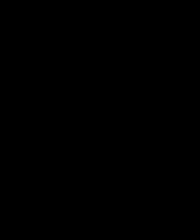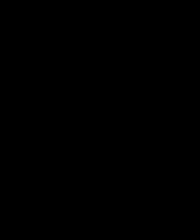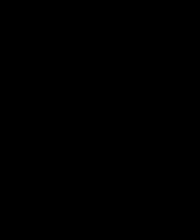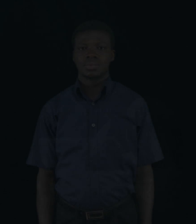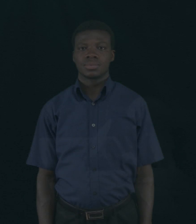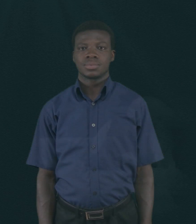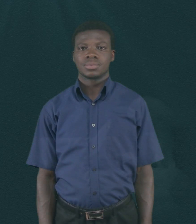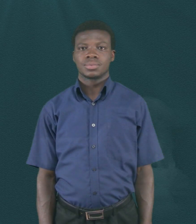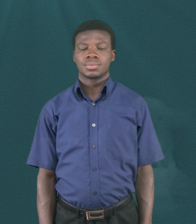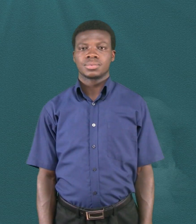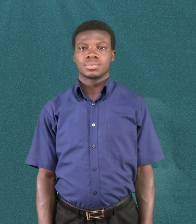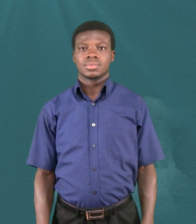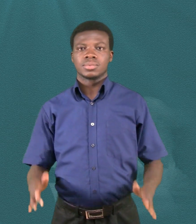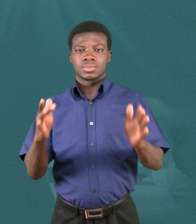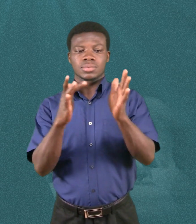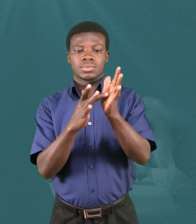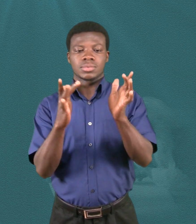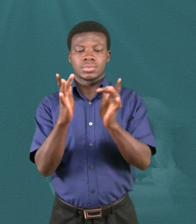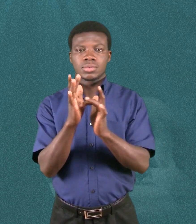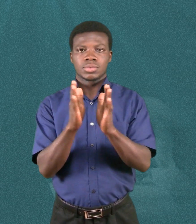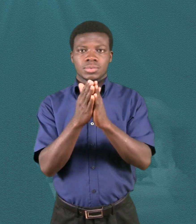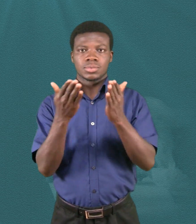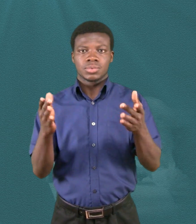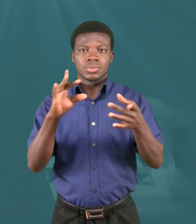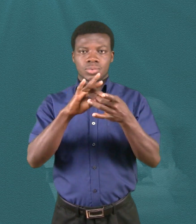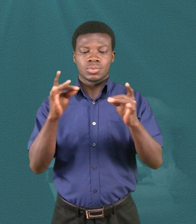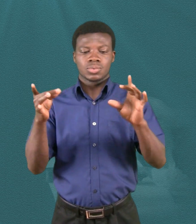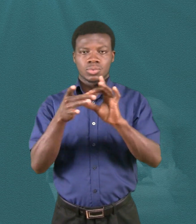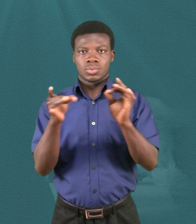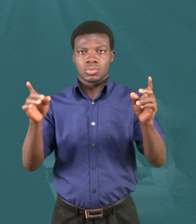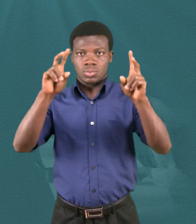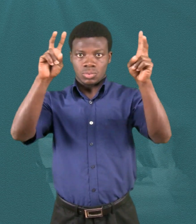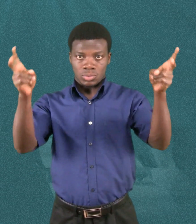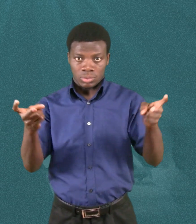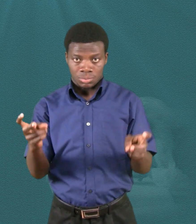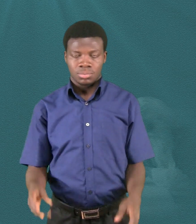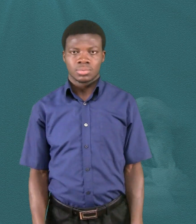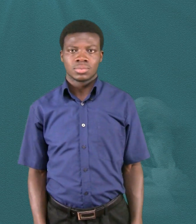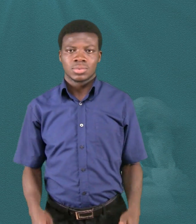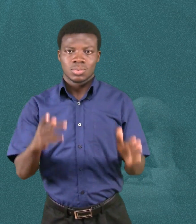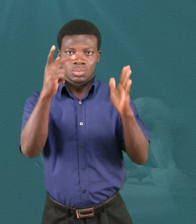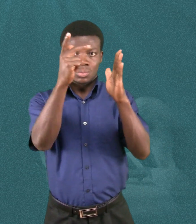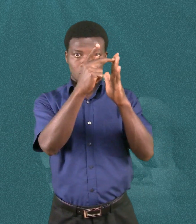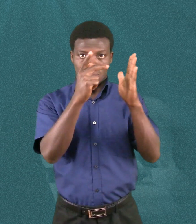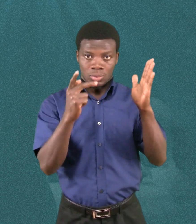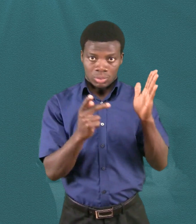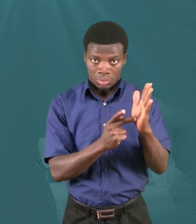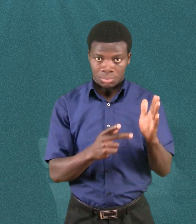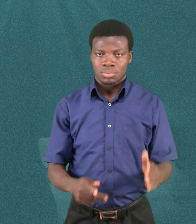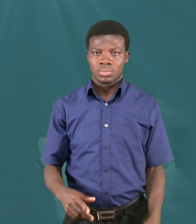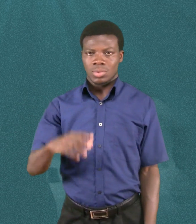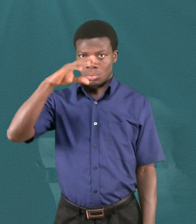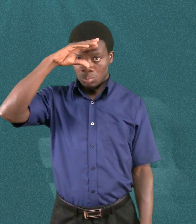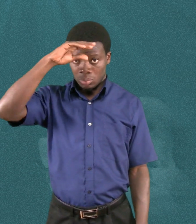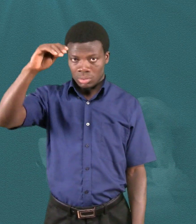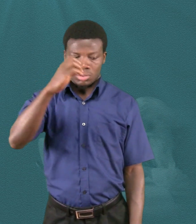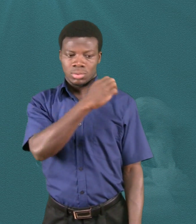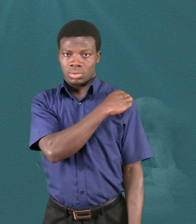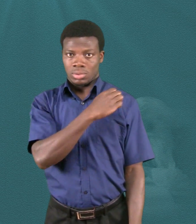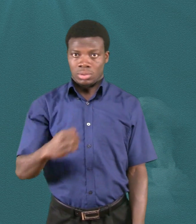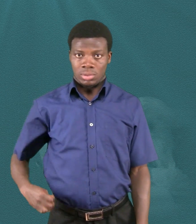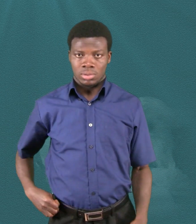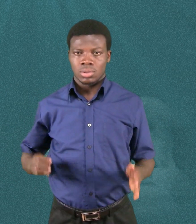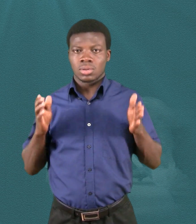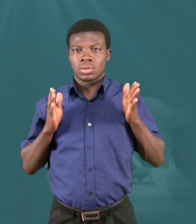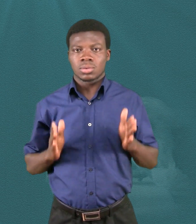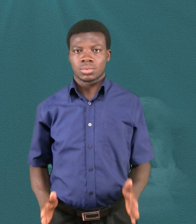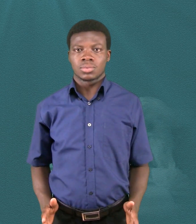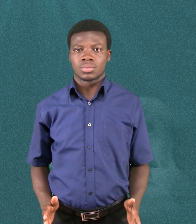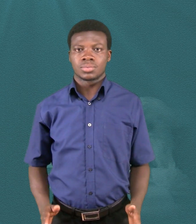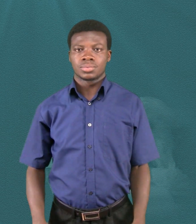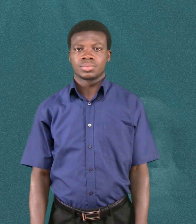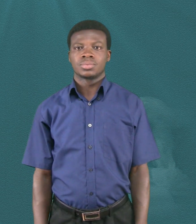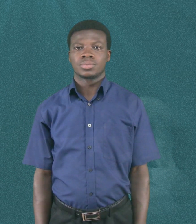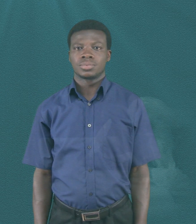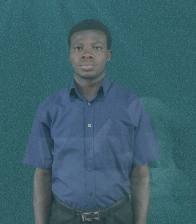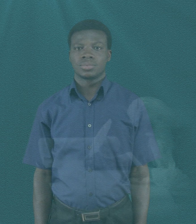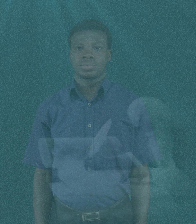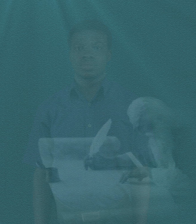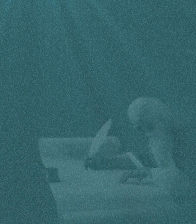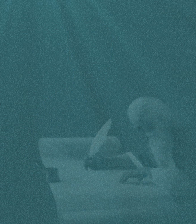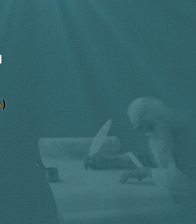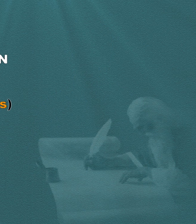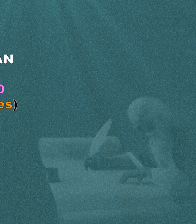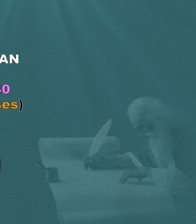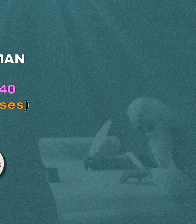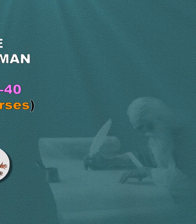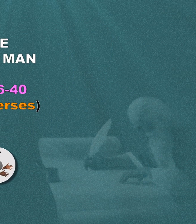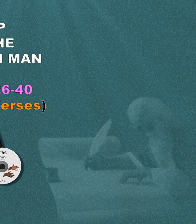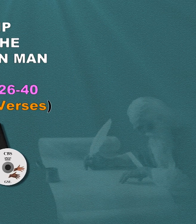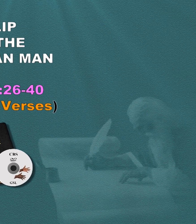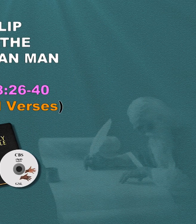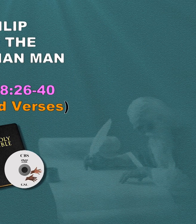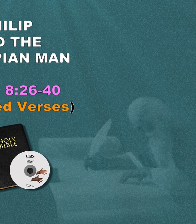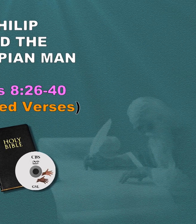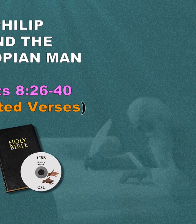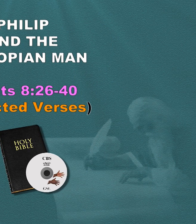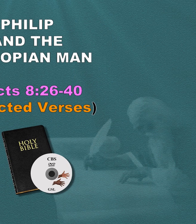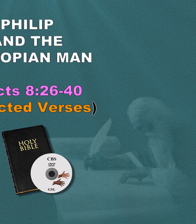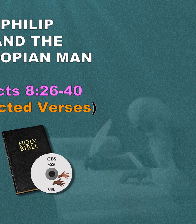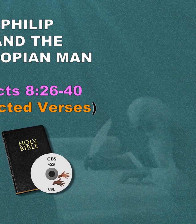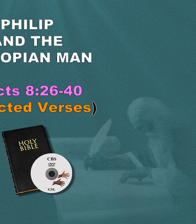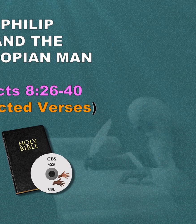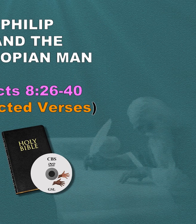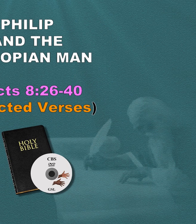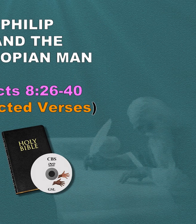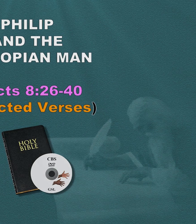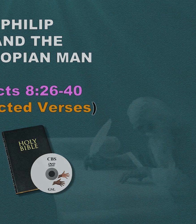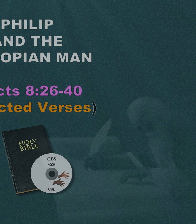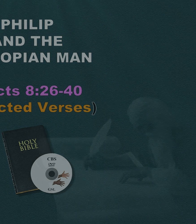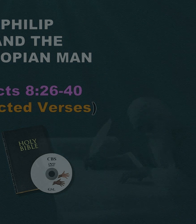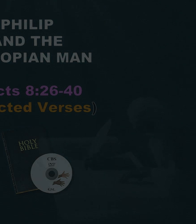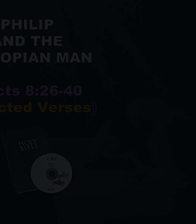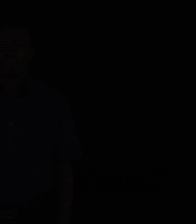Philip and the Ethiopia man